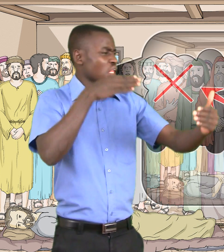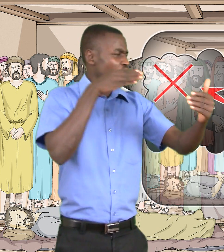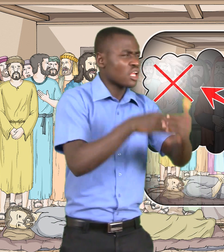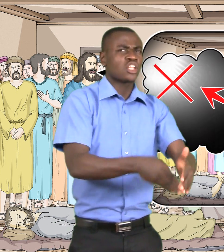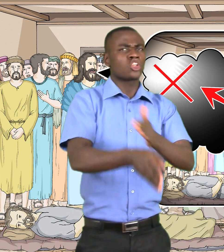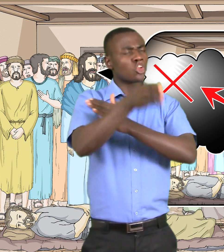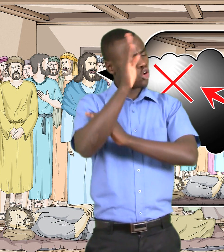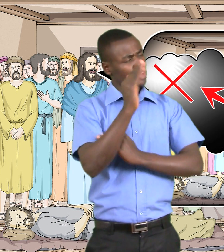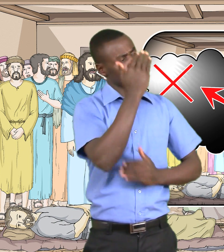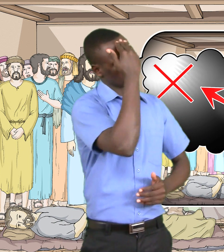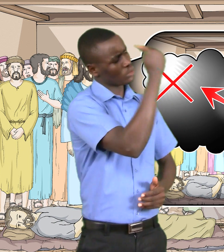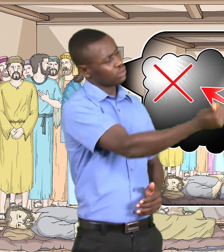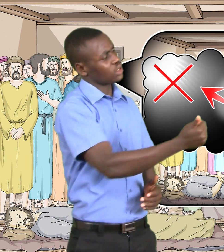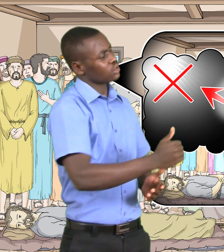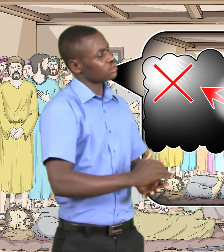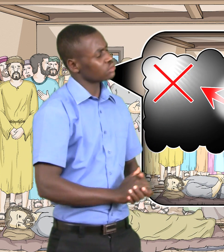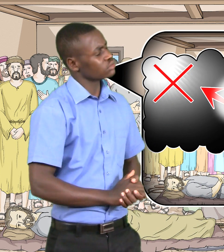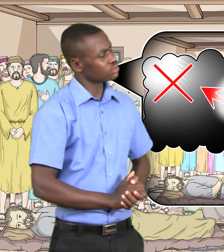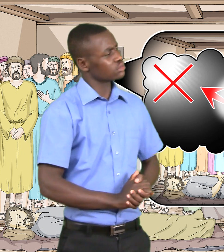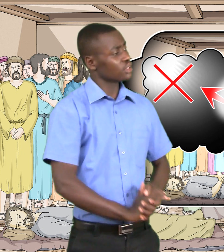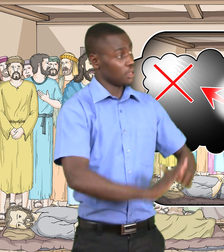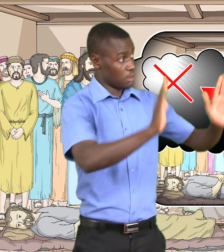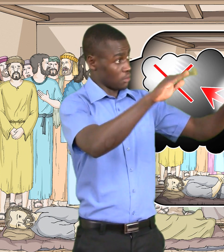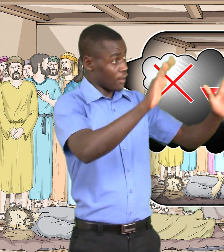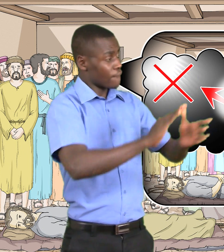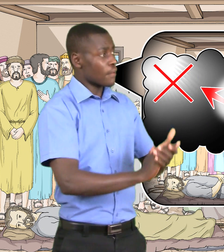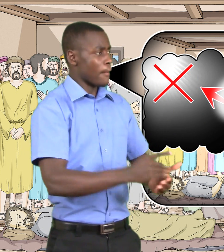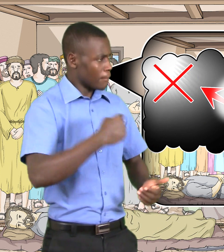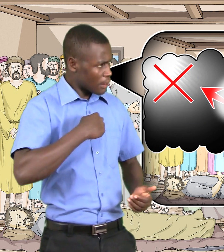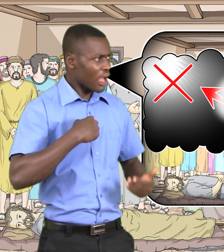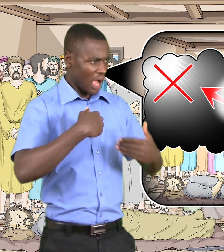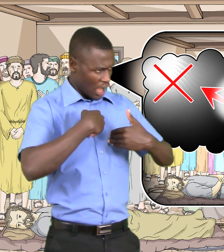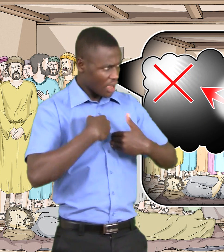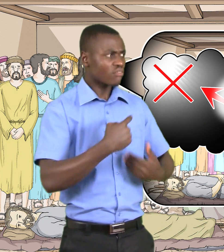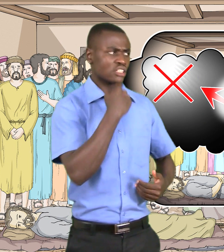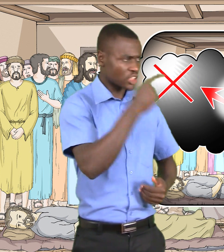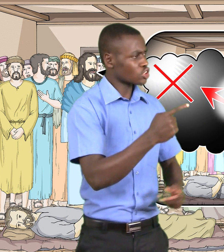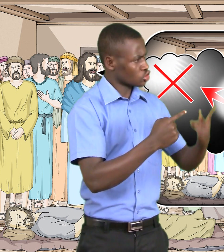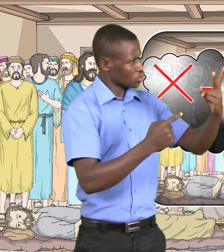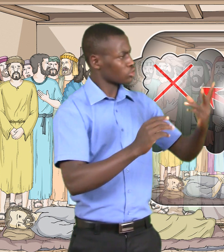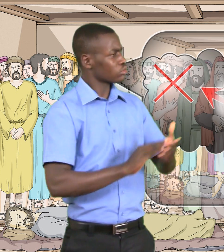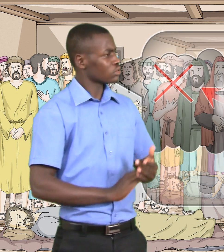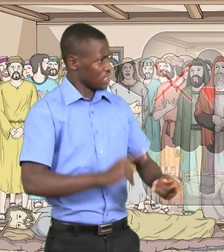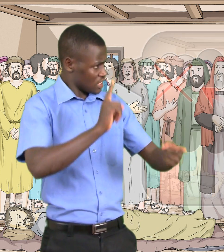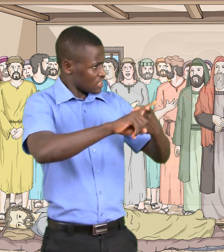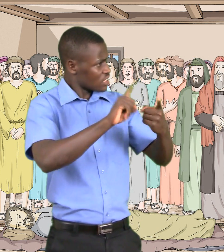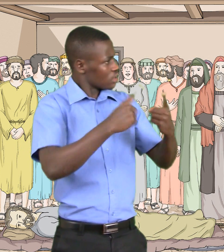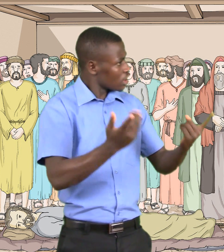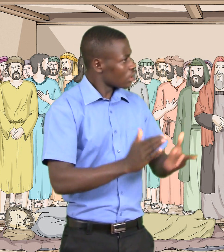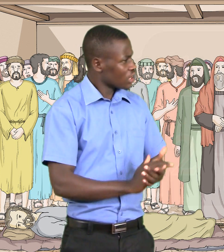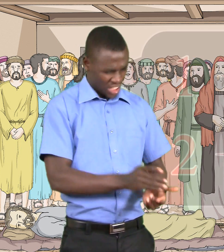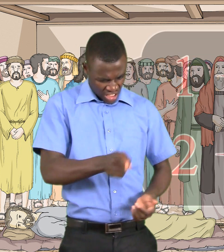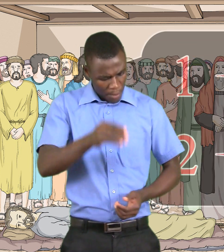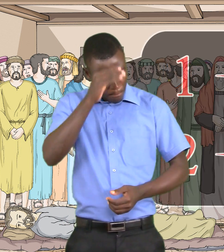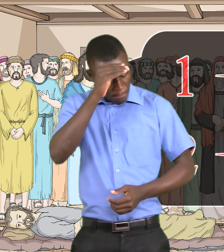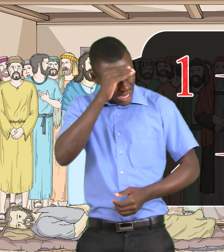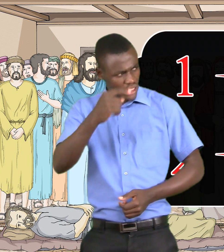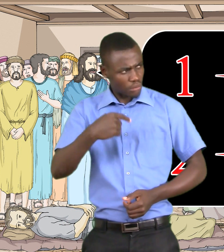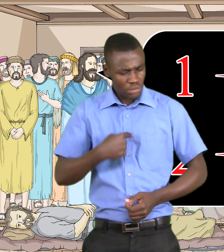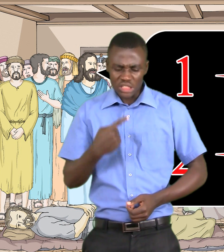“Why are you thinking these things in your hearts?” He asked.